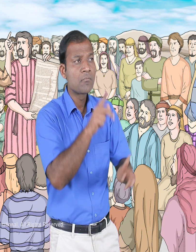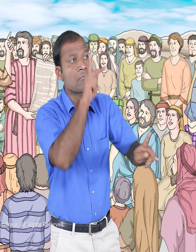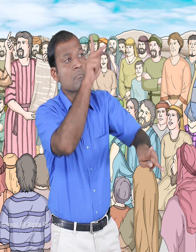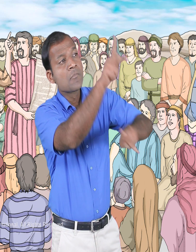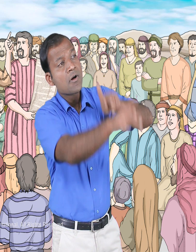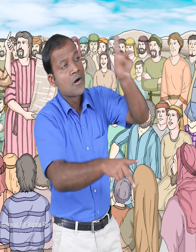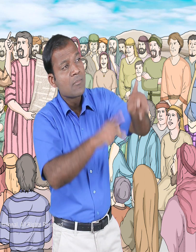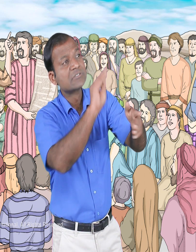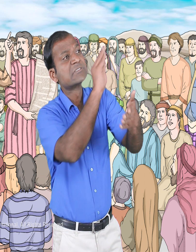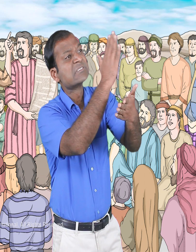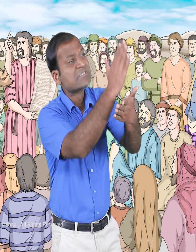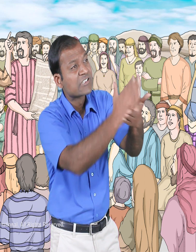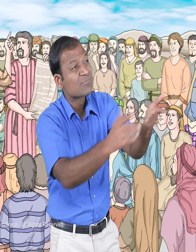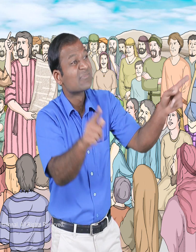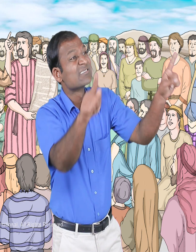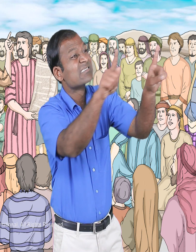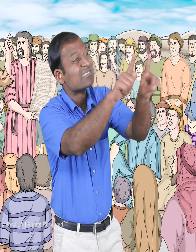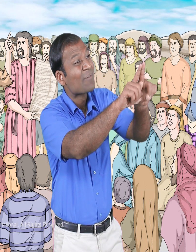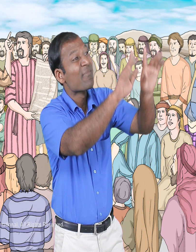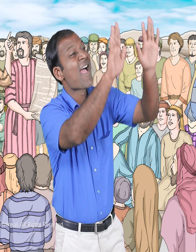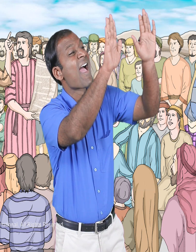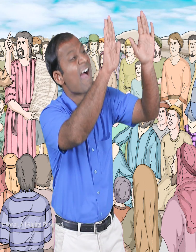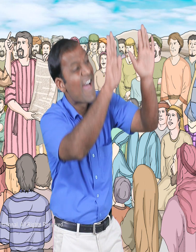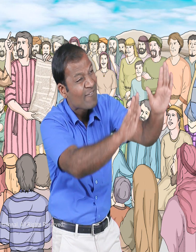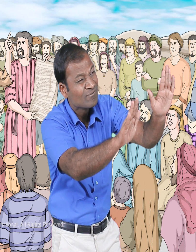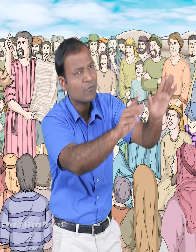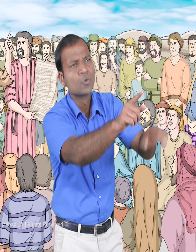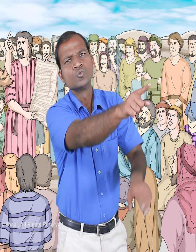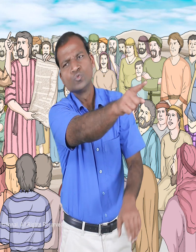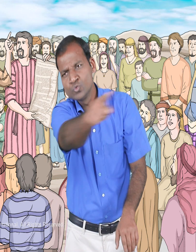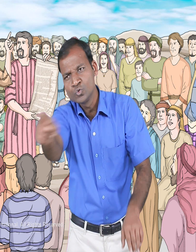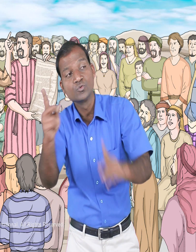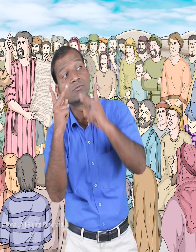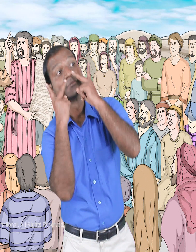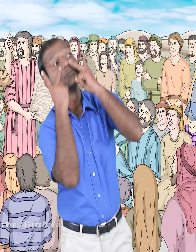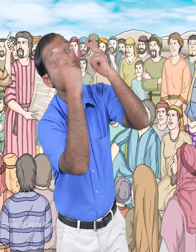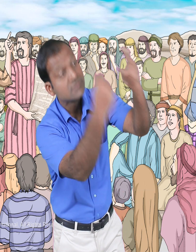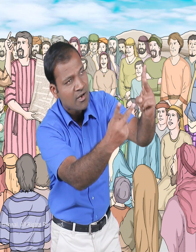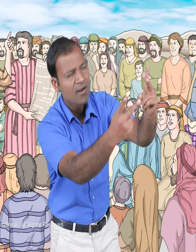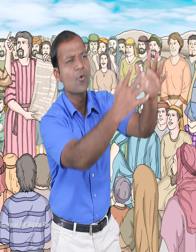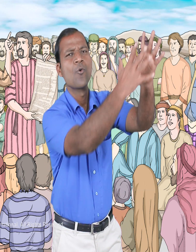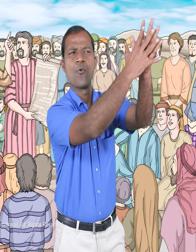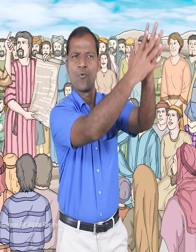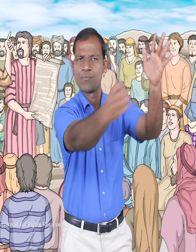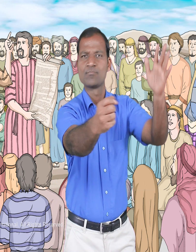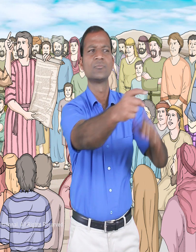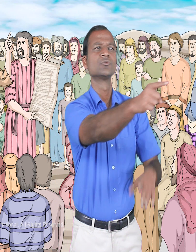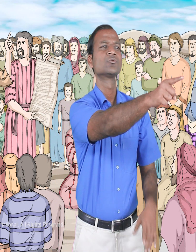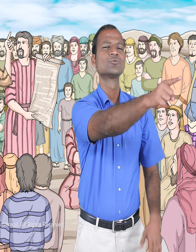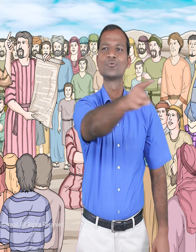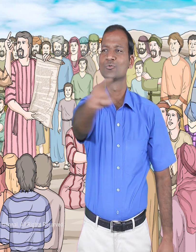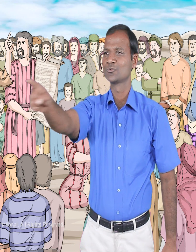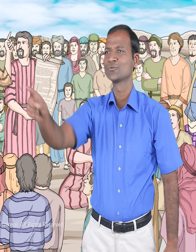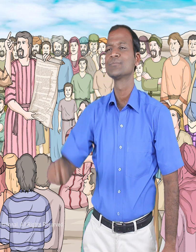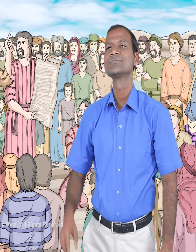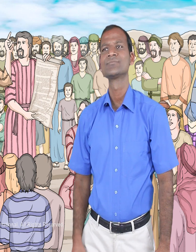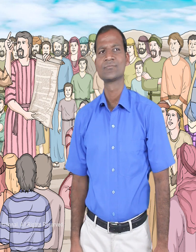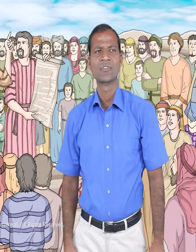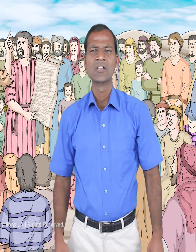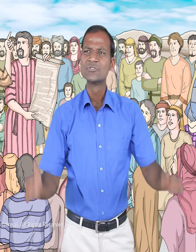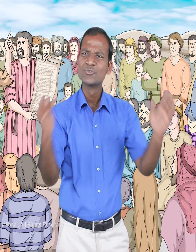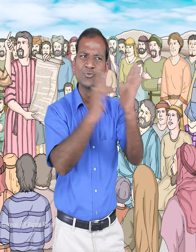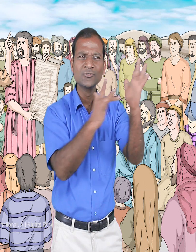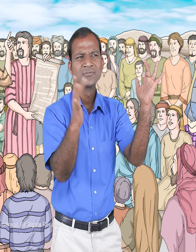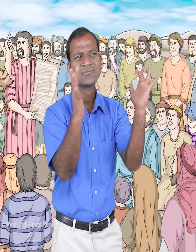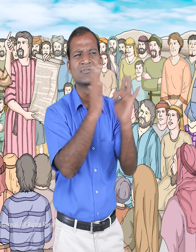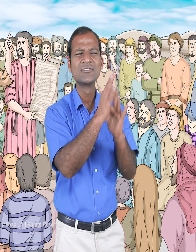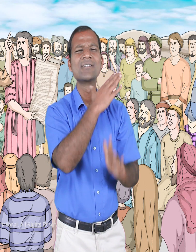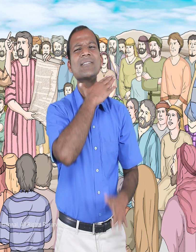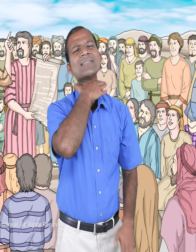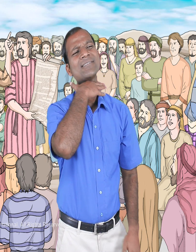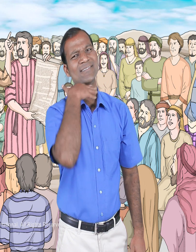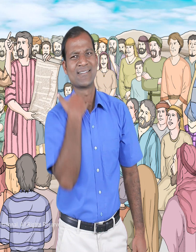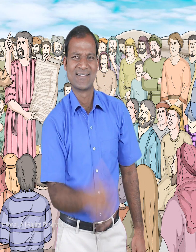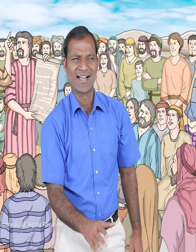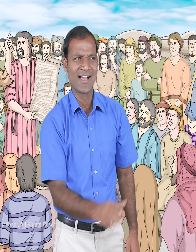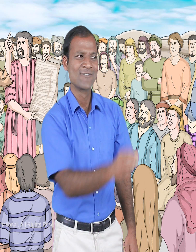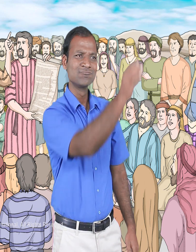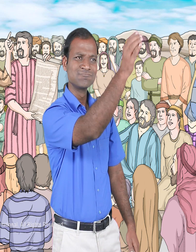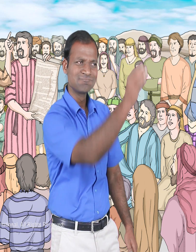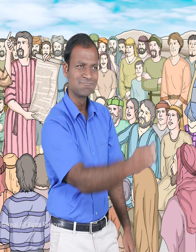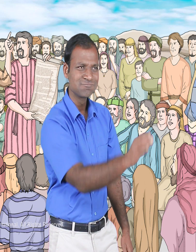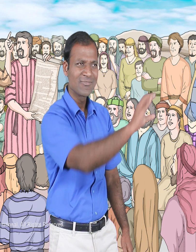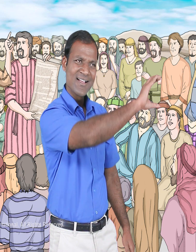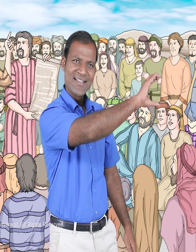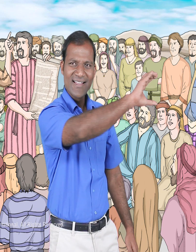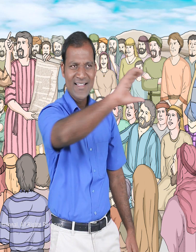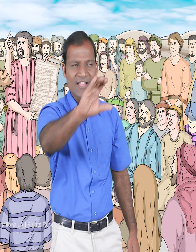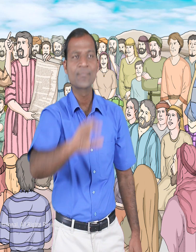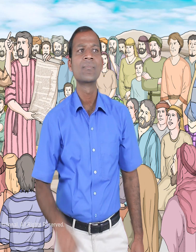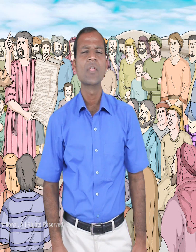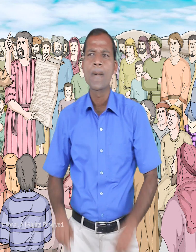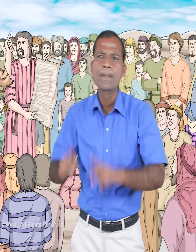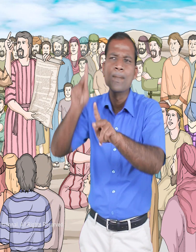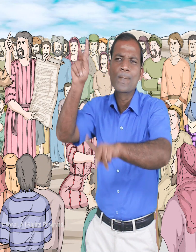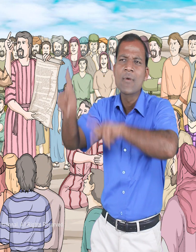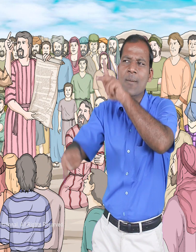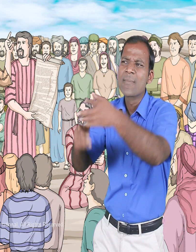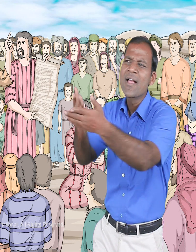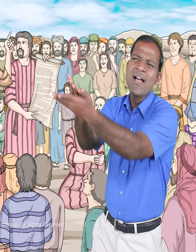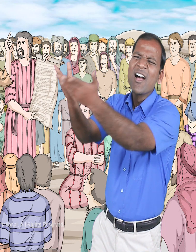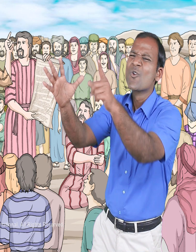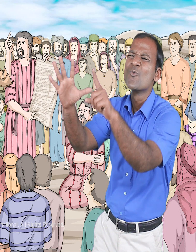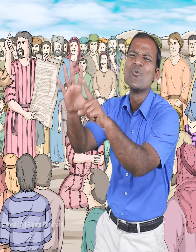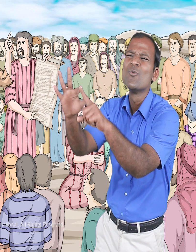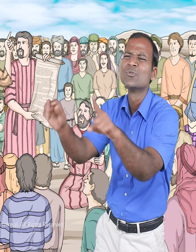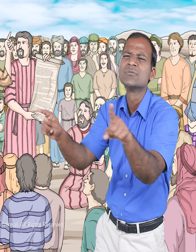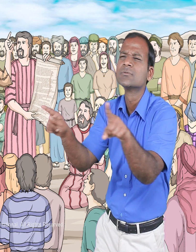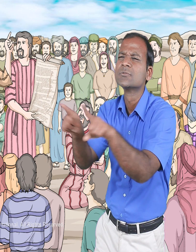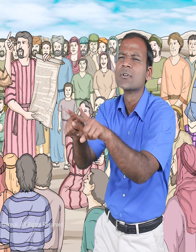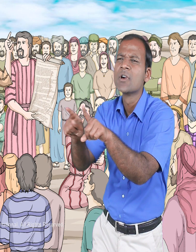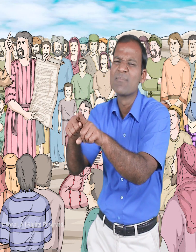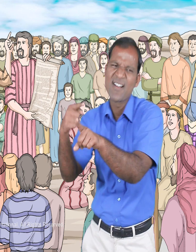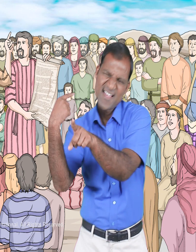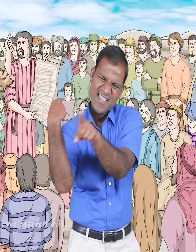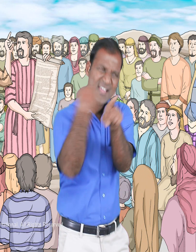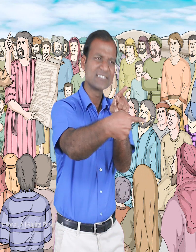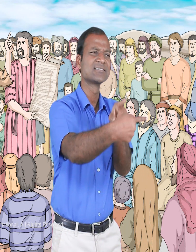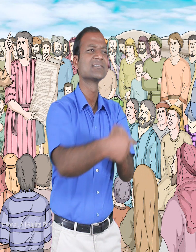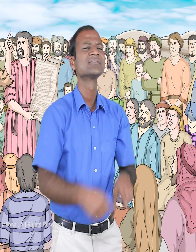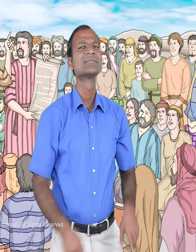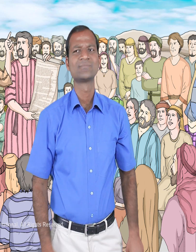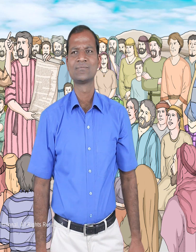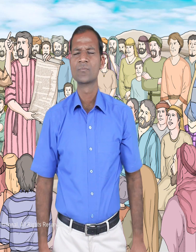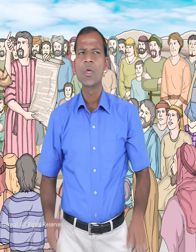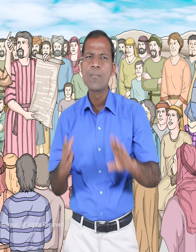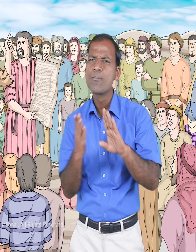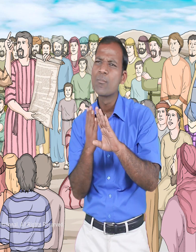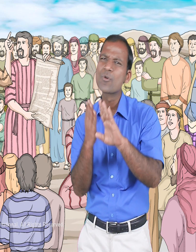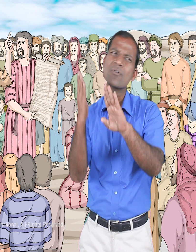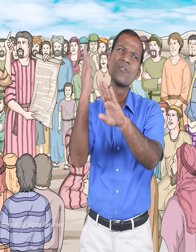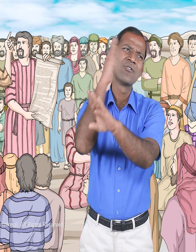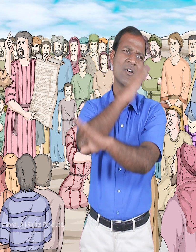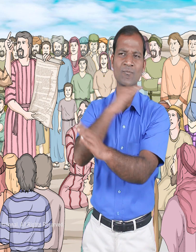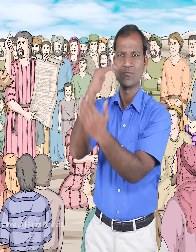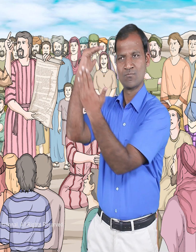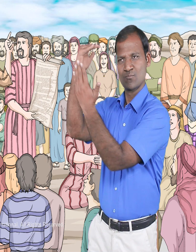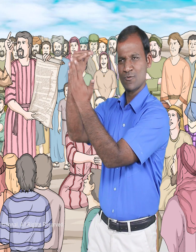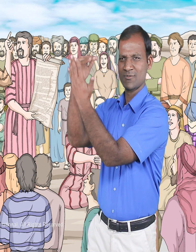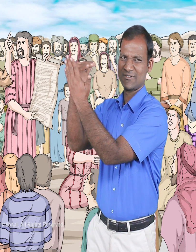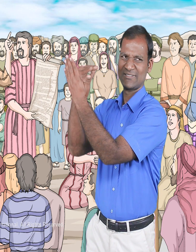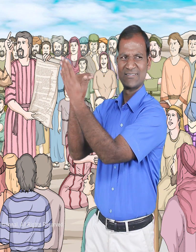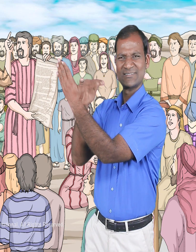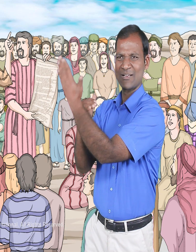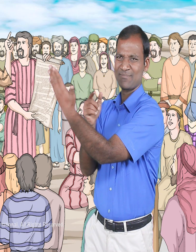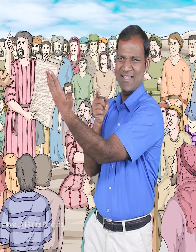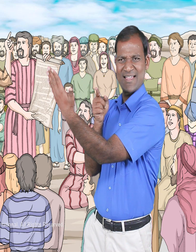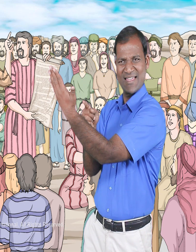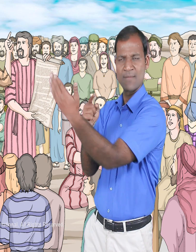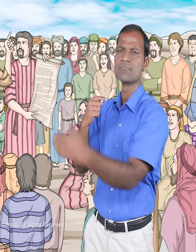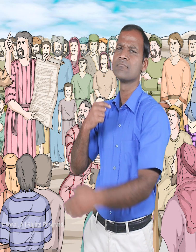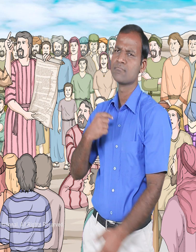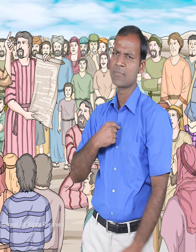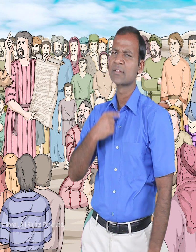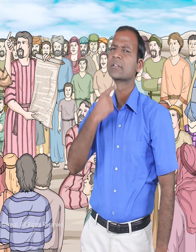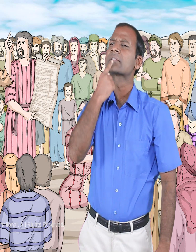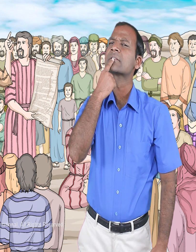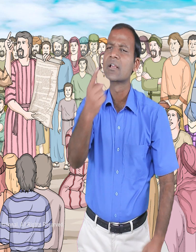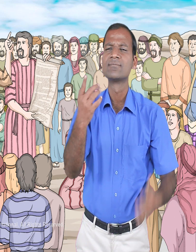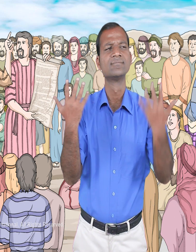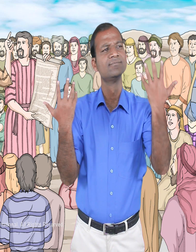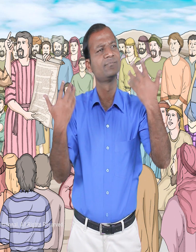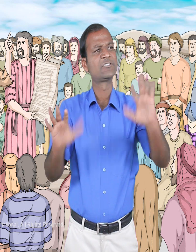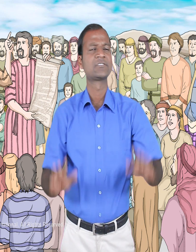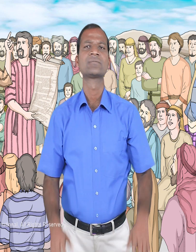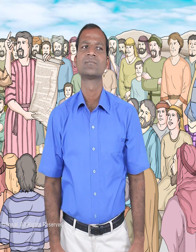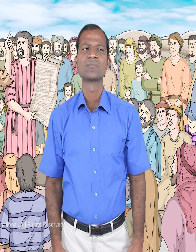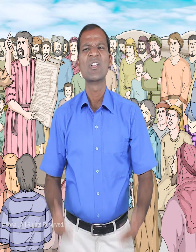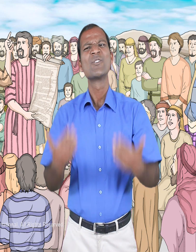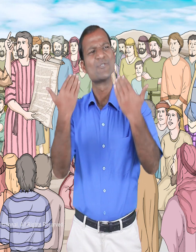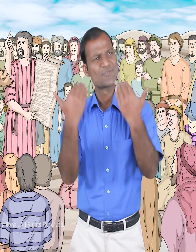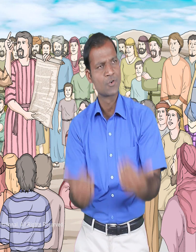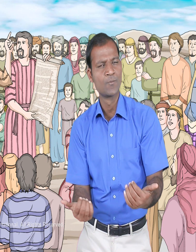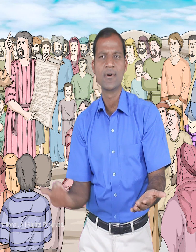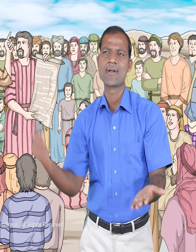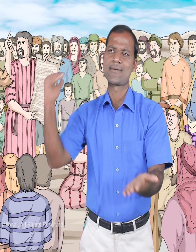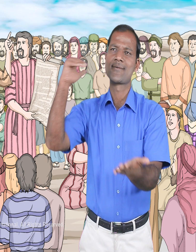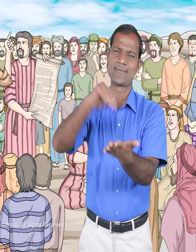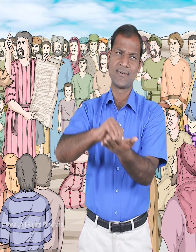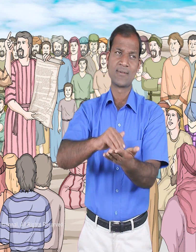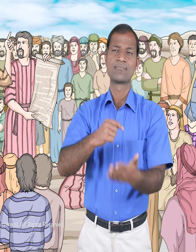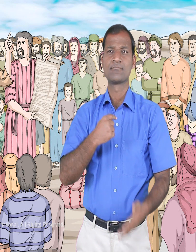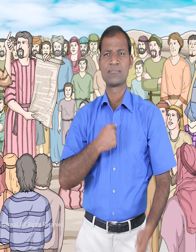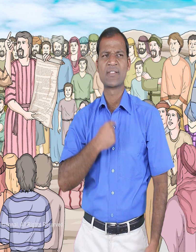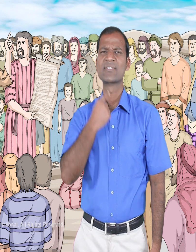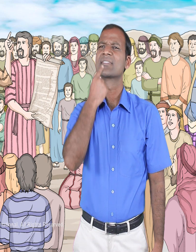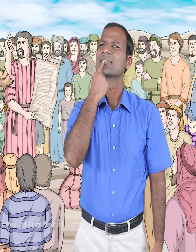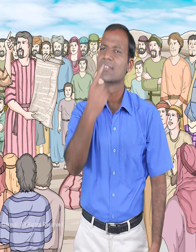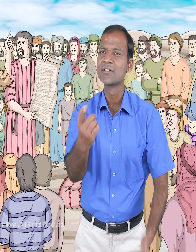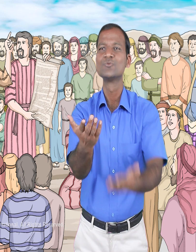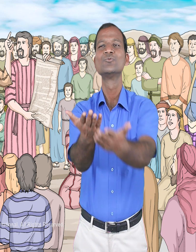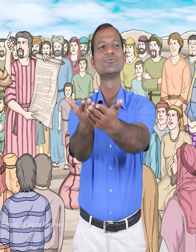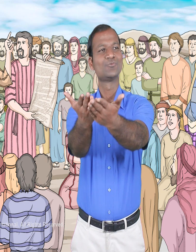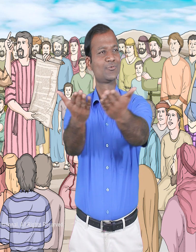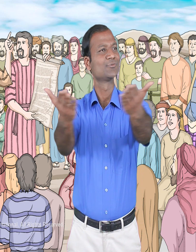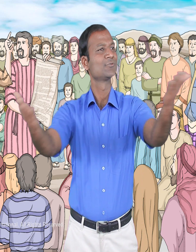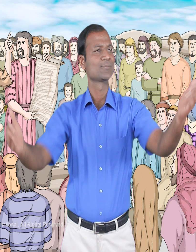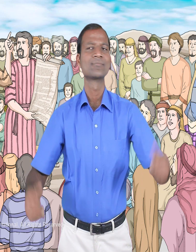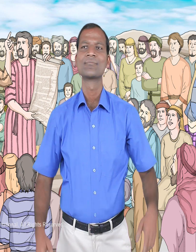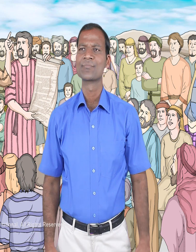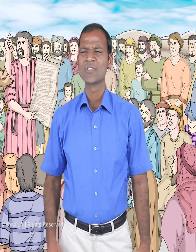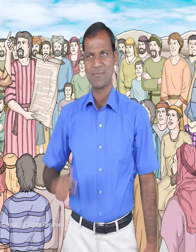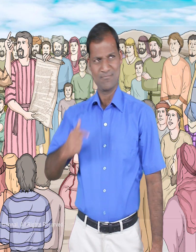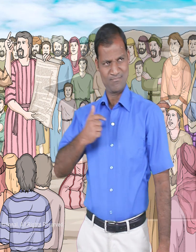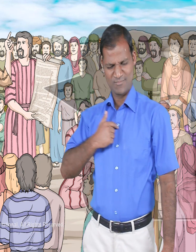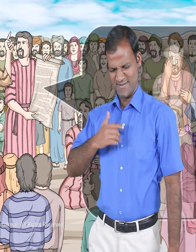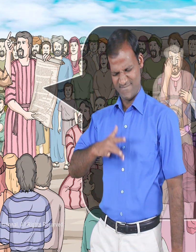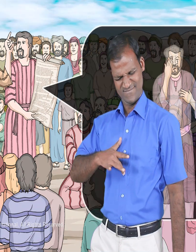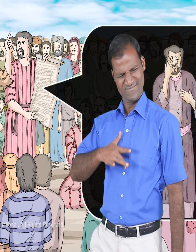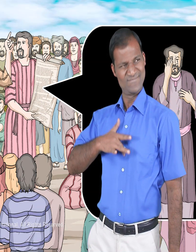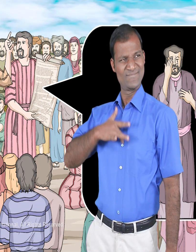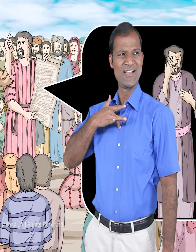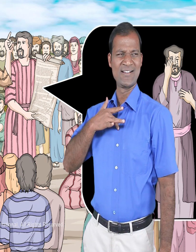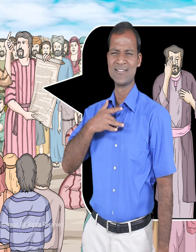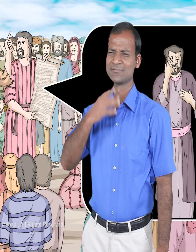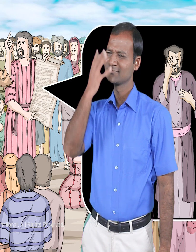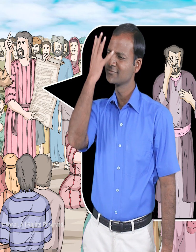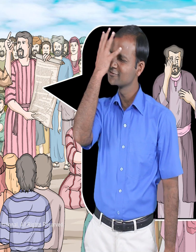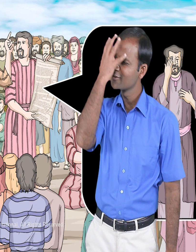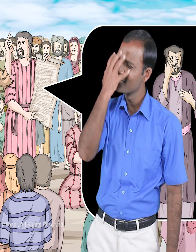Join one another in following my example, brothers, and carefully observe those who walk according to the pattern we set for you.